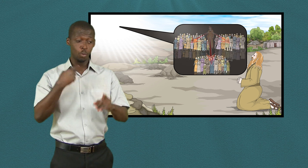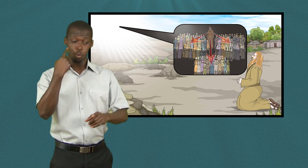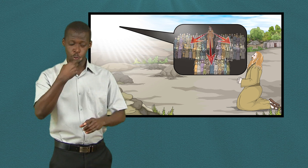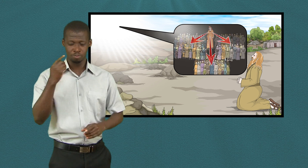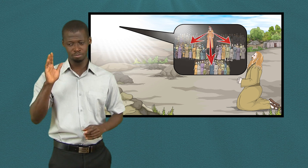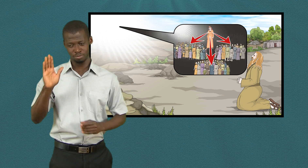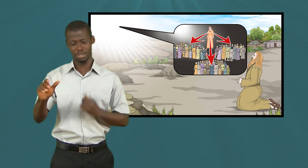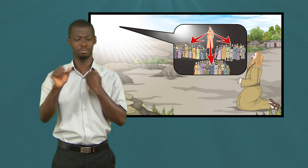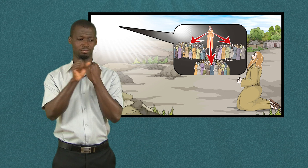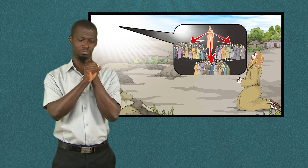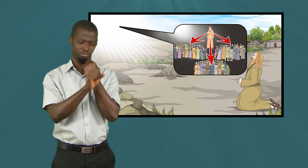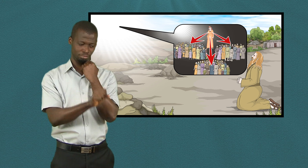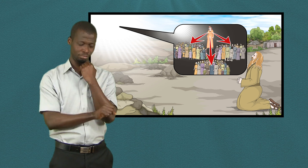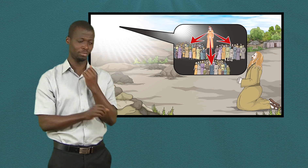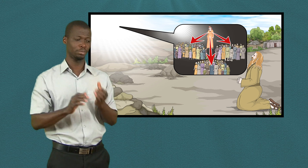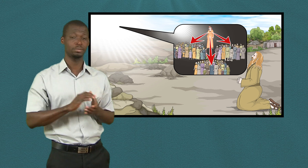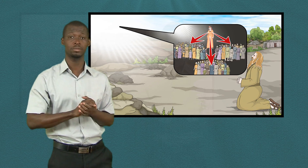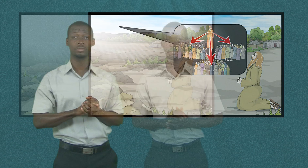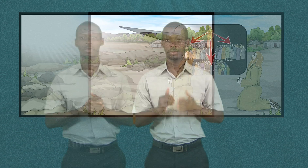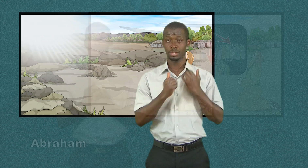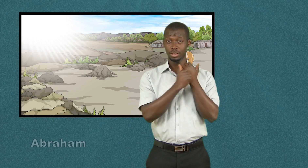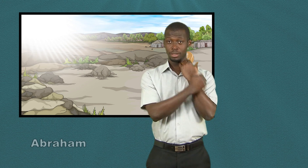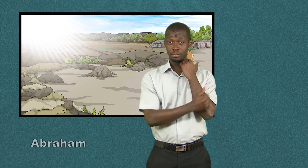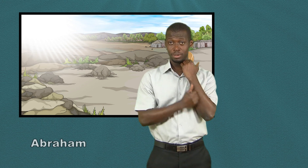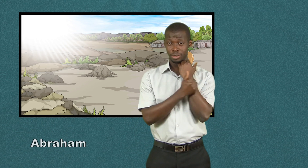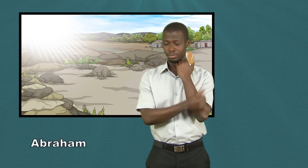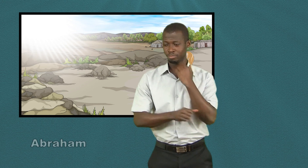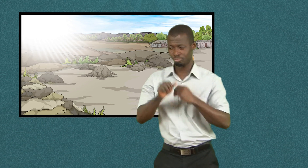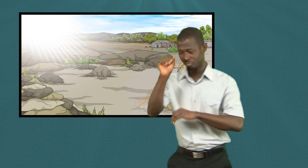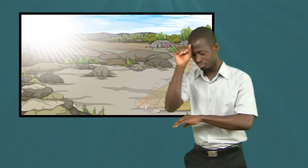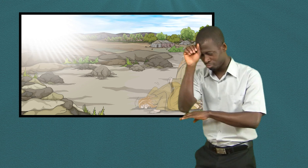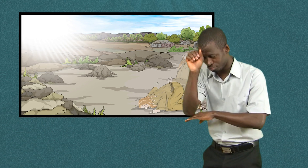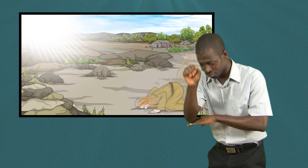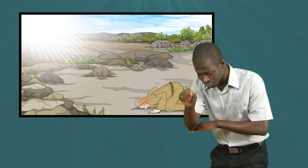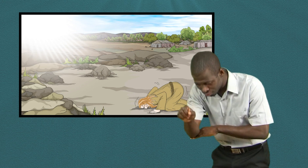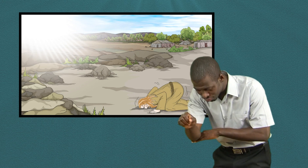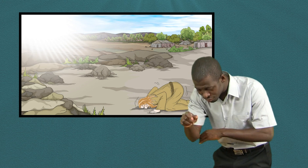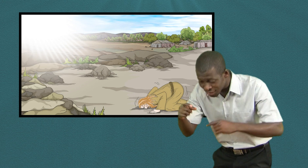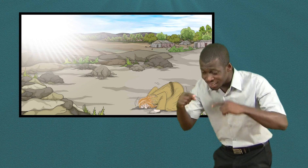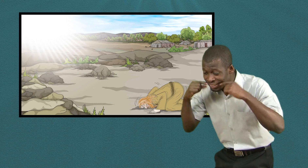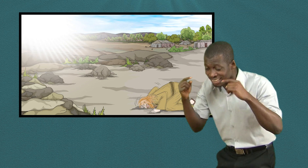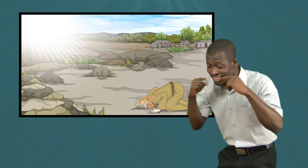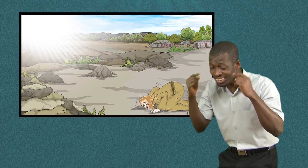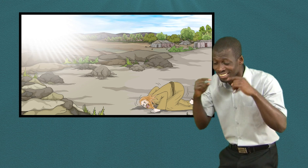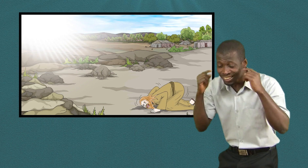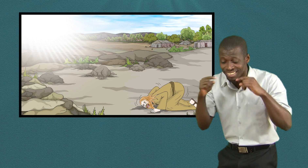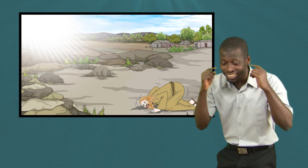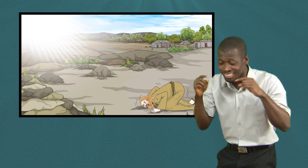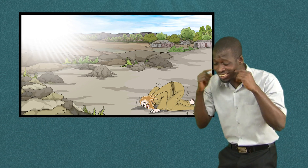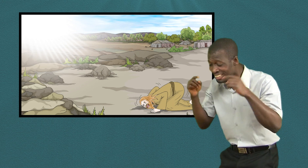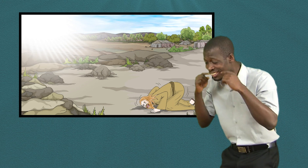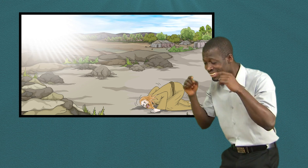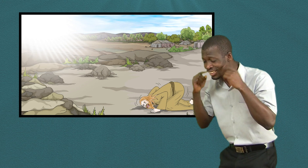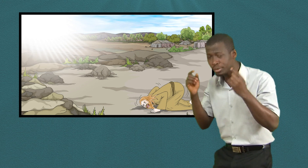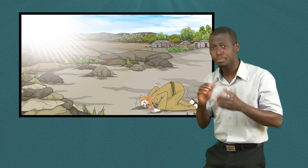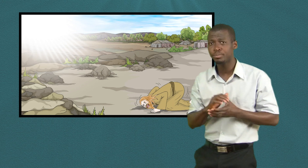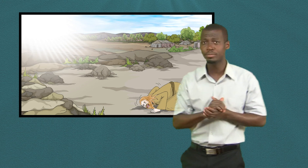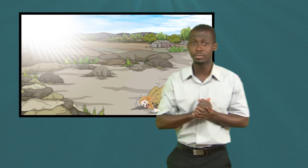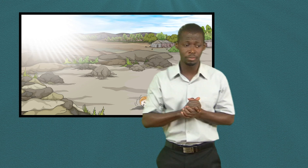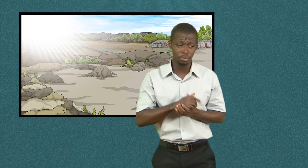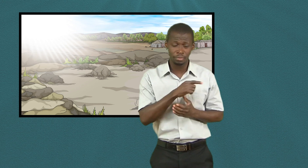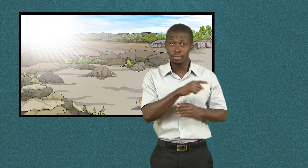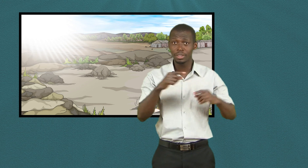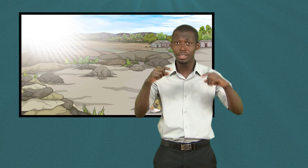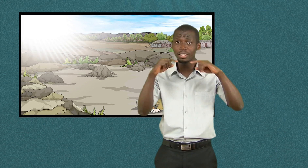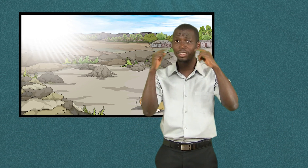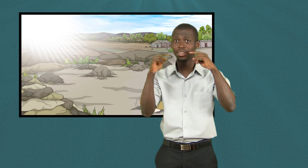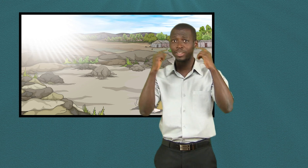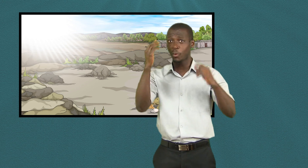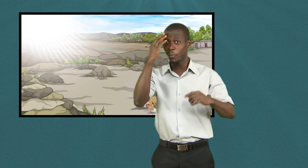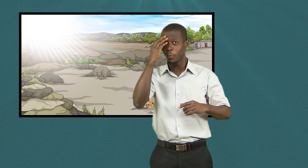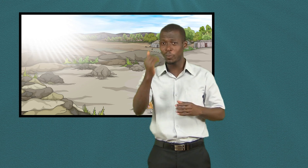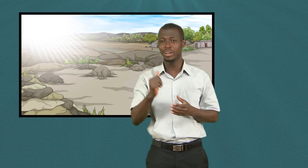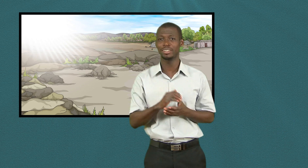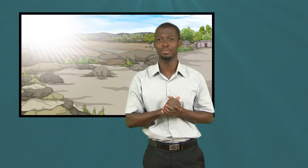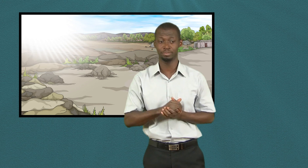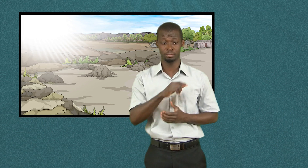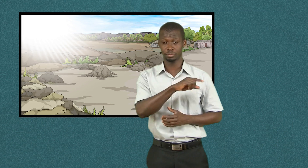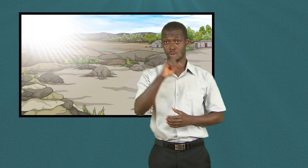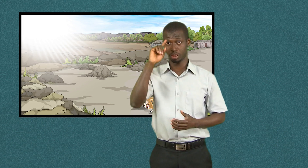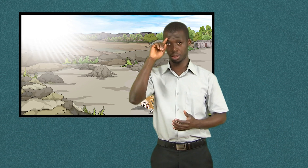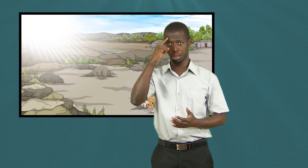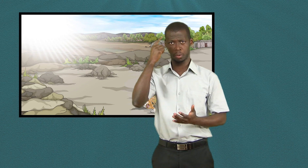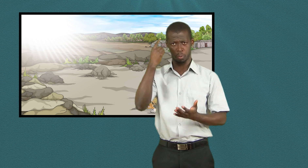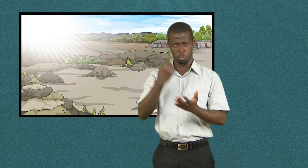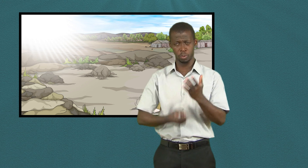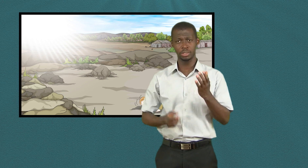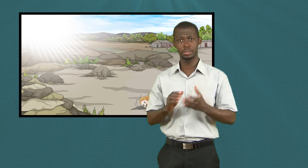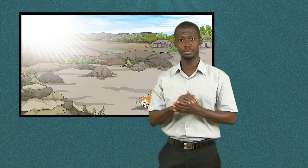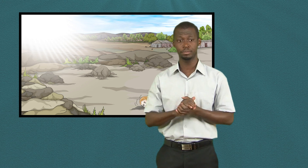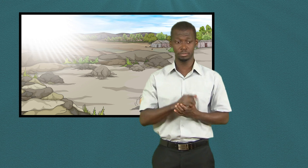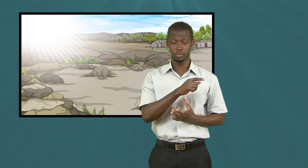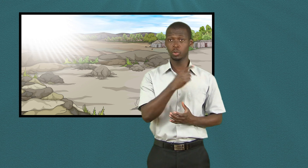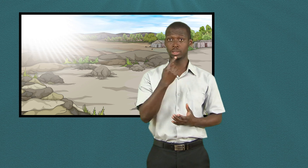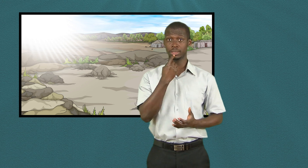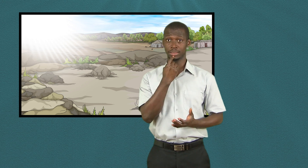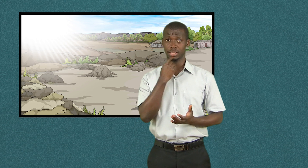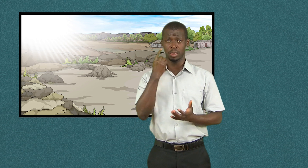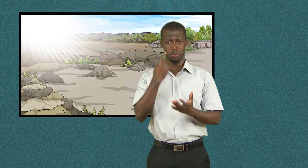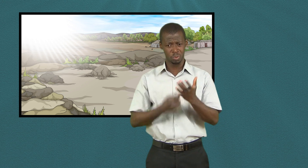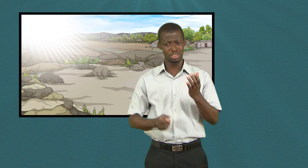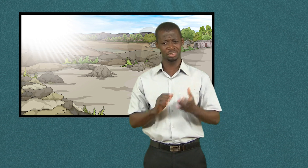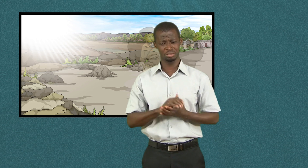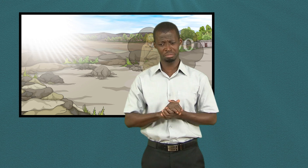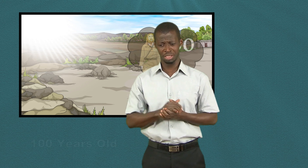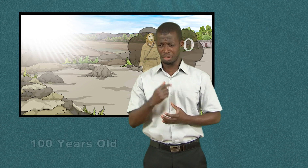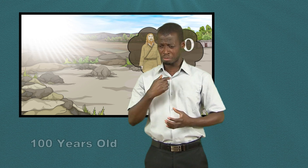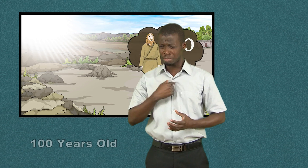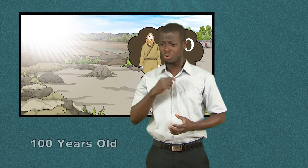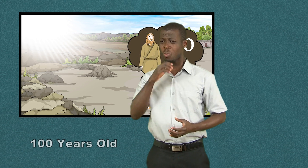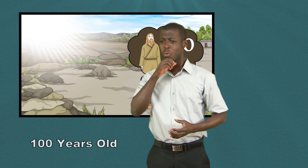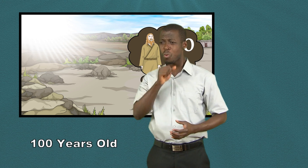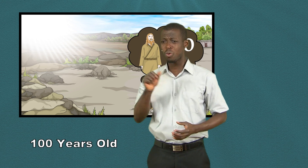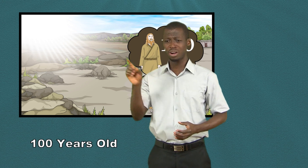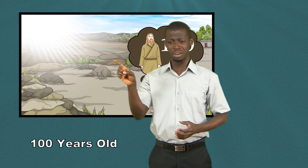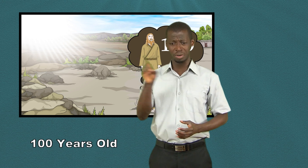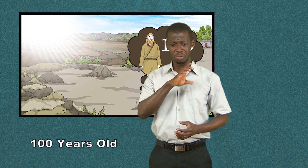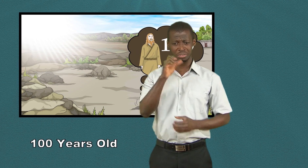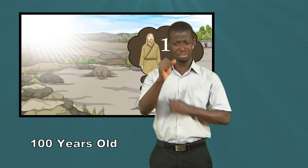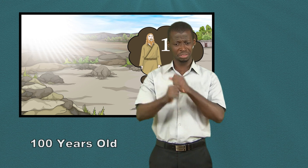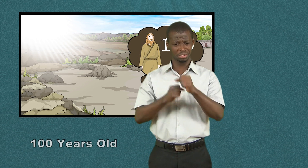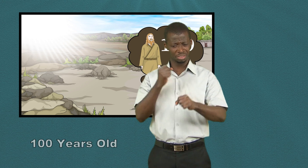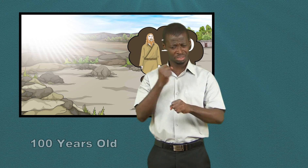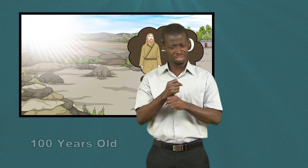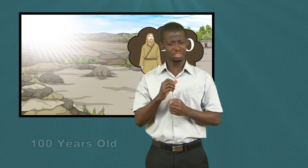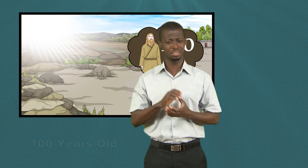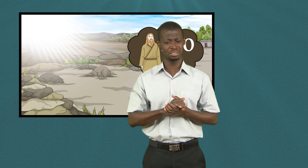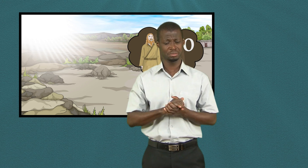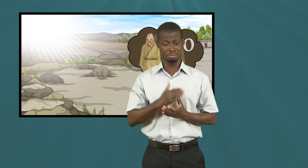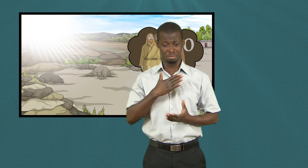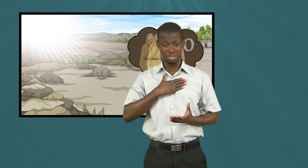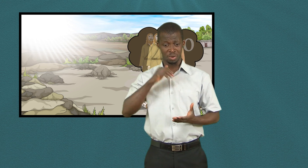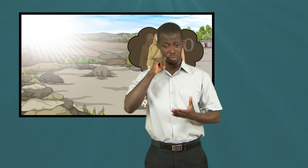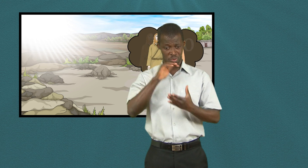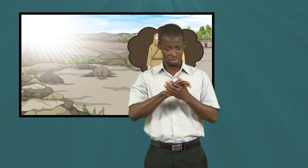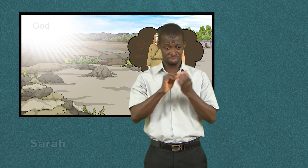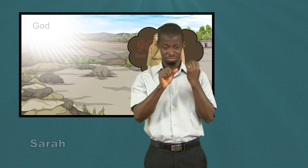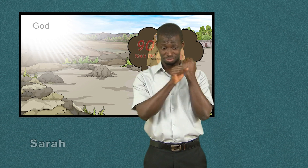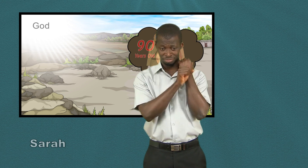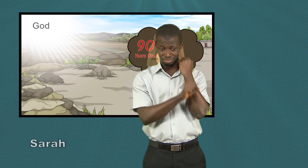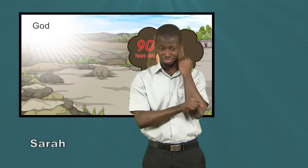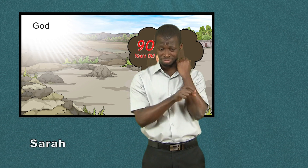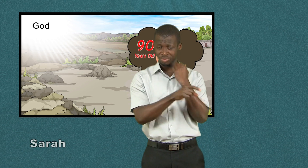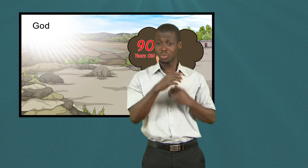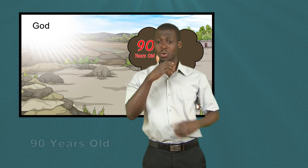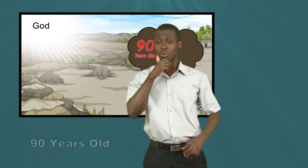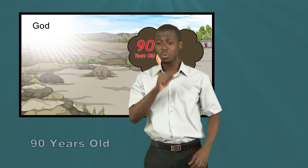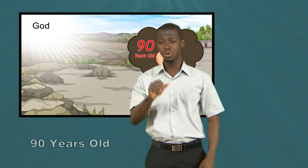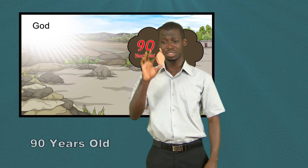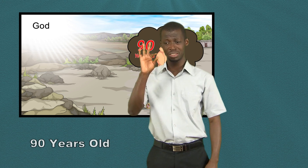Abraham fell facedown. Then he laughed and said to himself, “Can a child be born to a man who is a hundred years old?